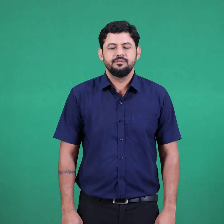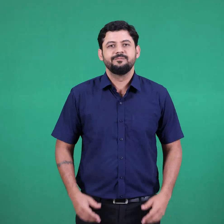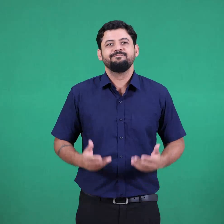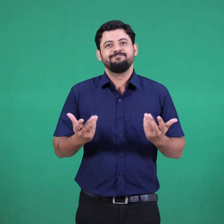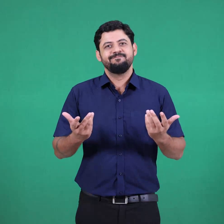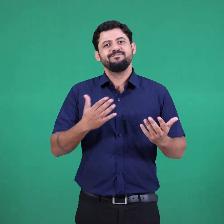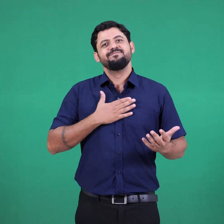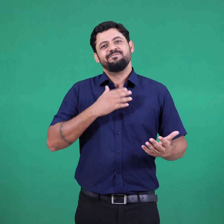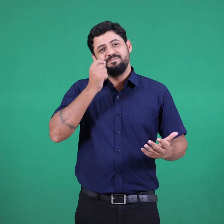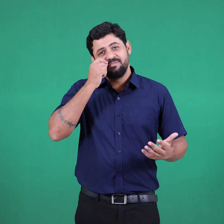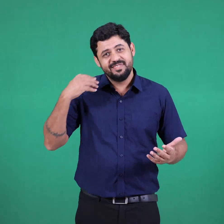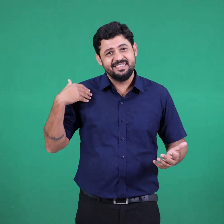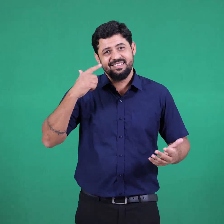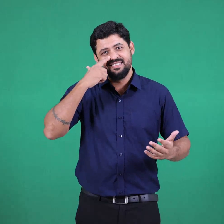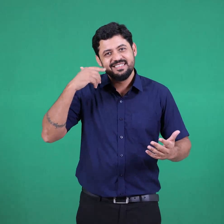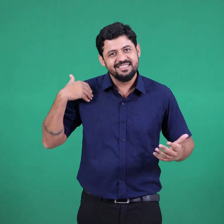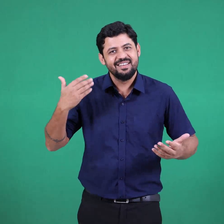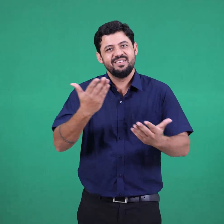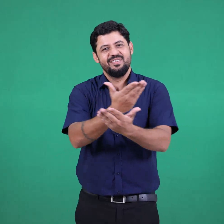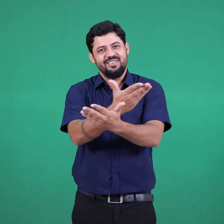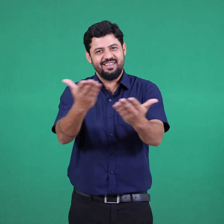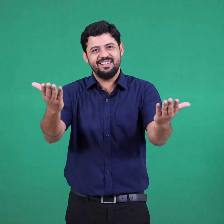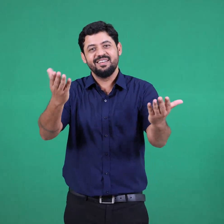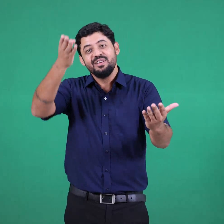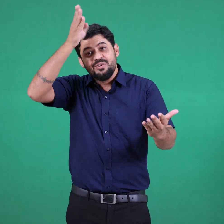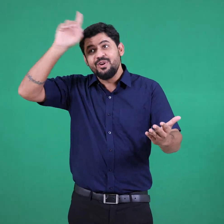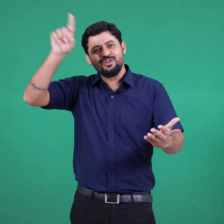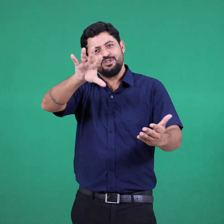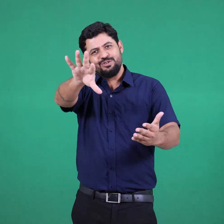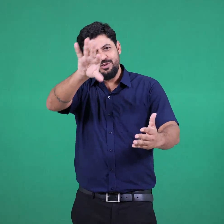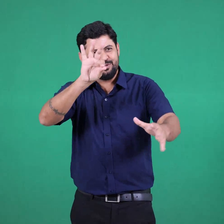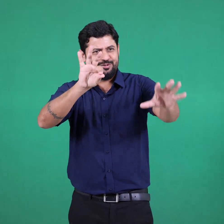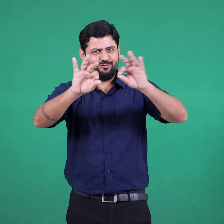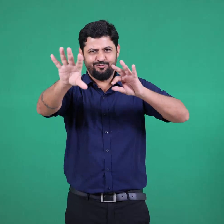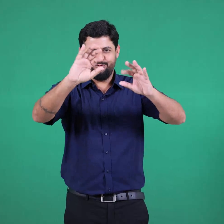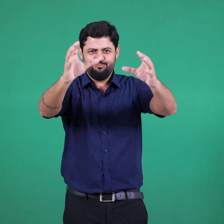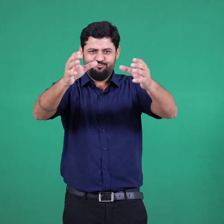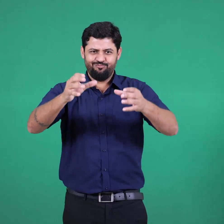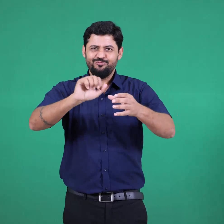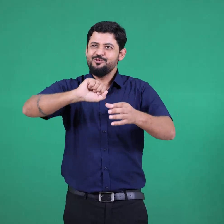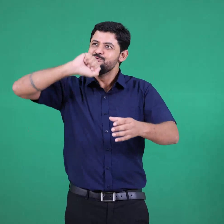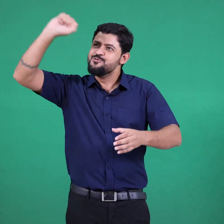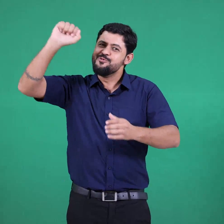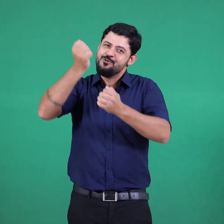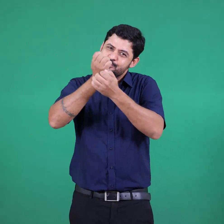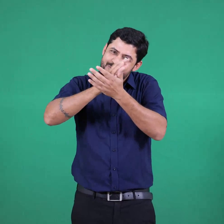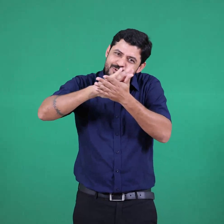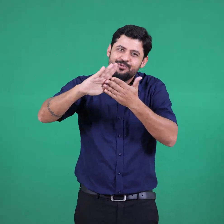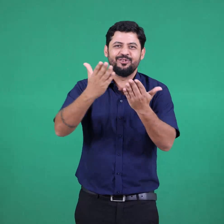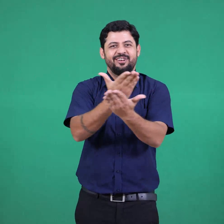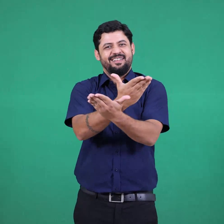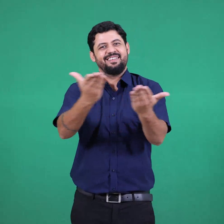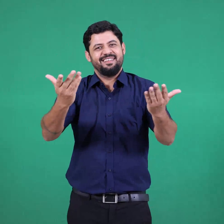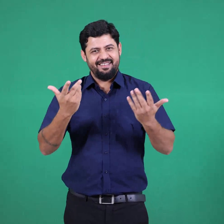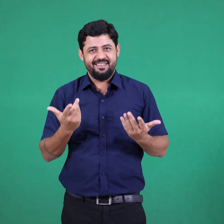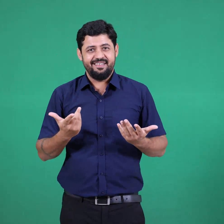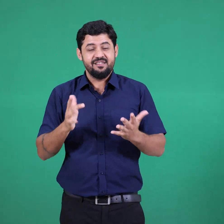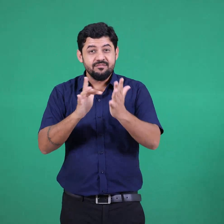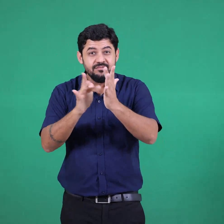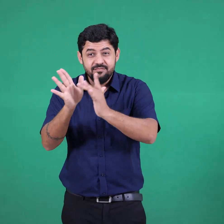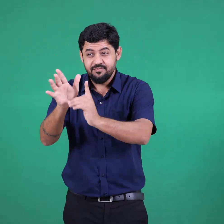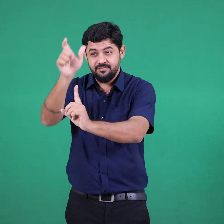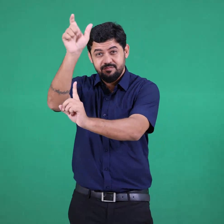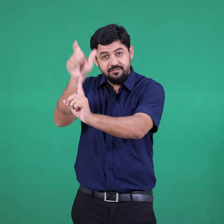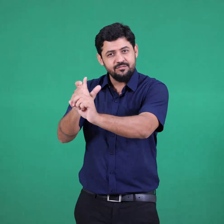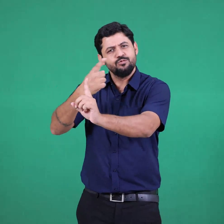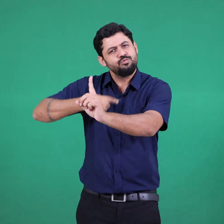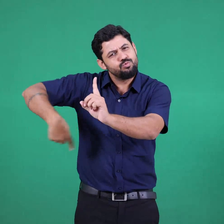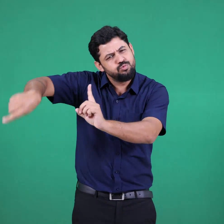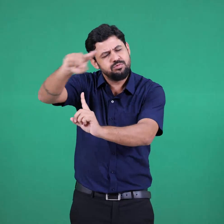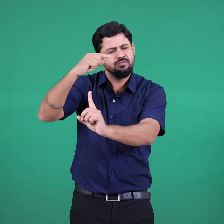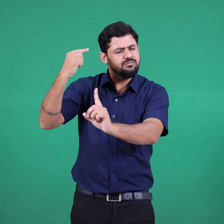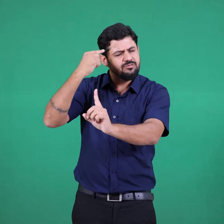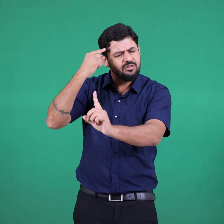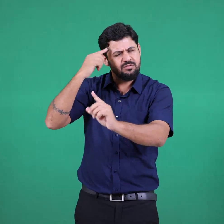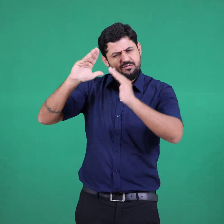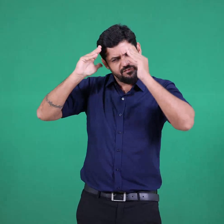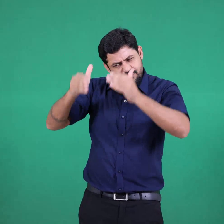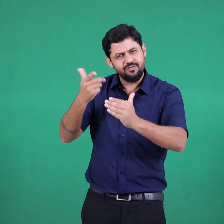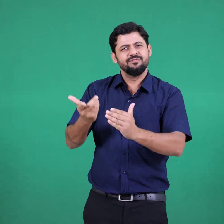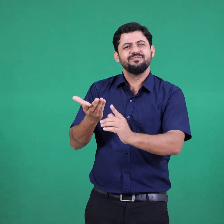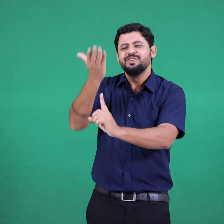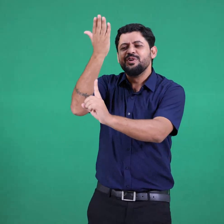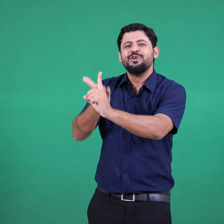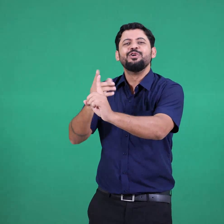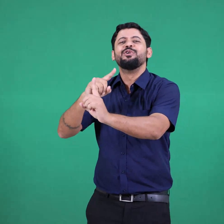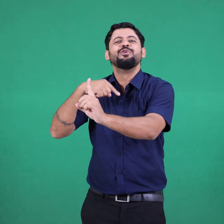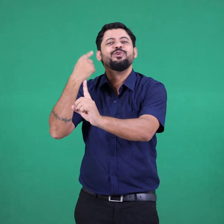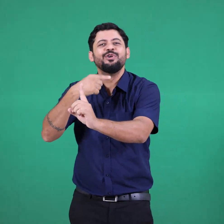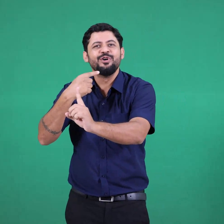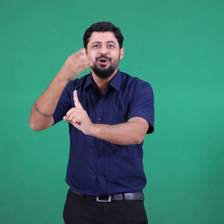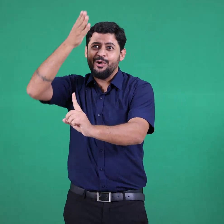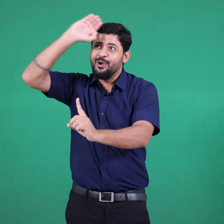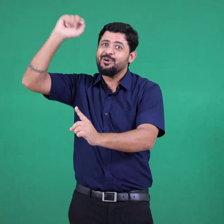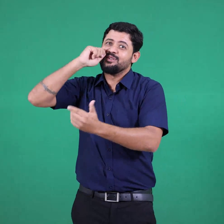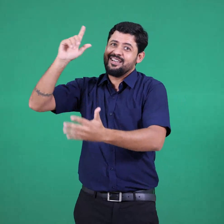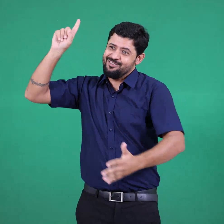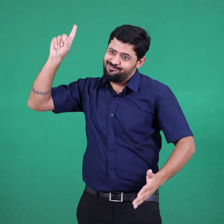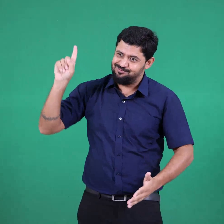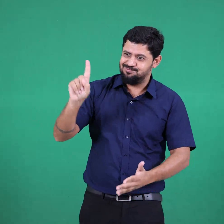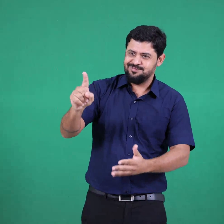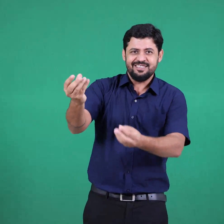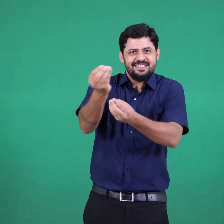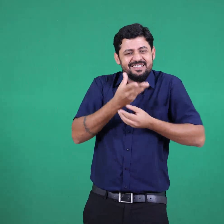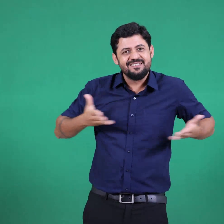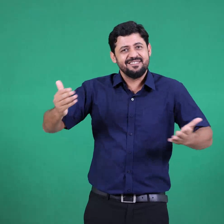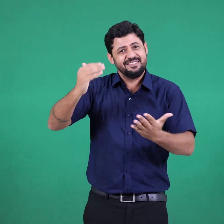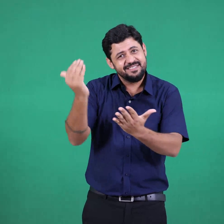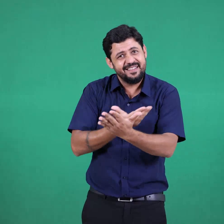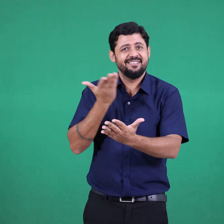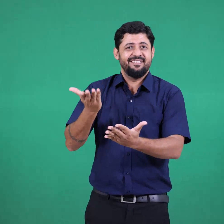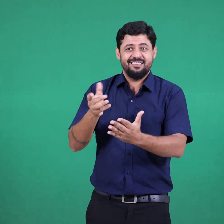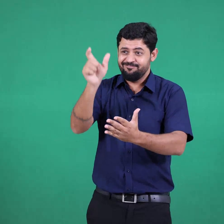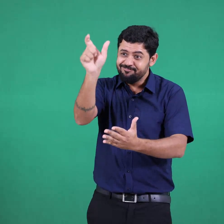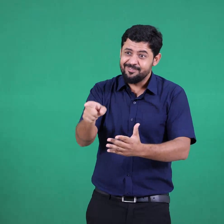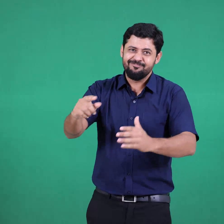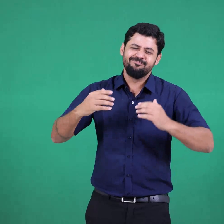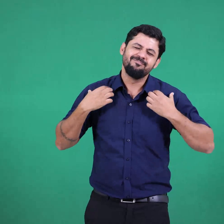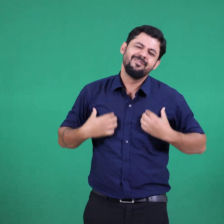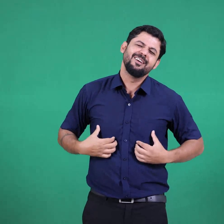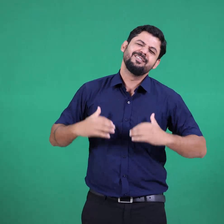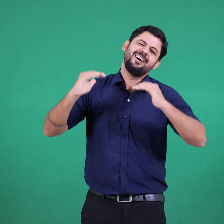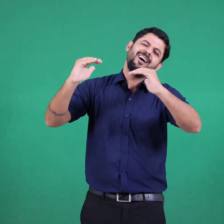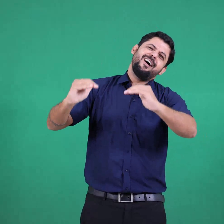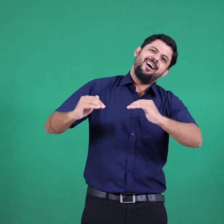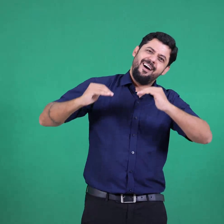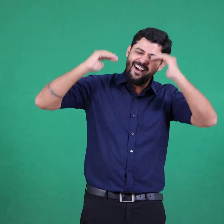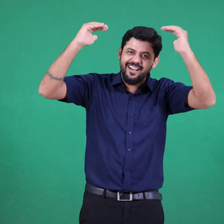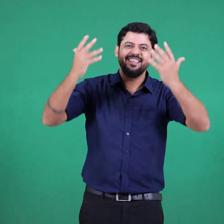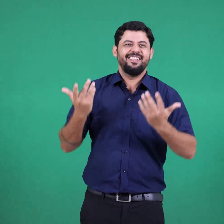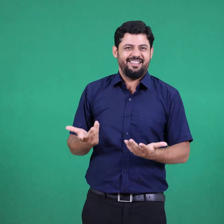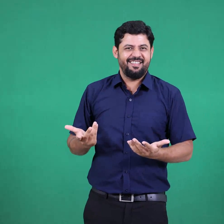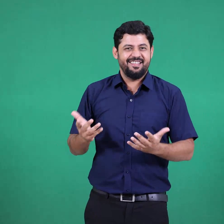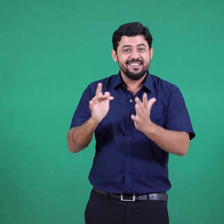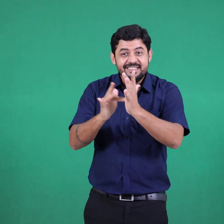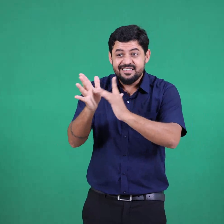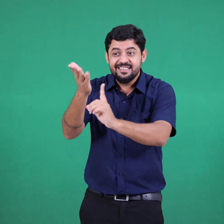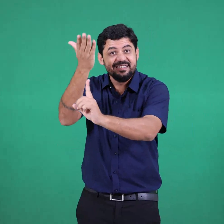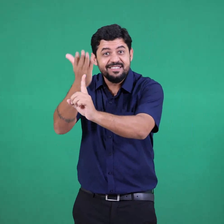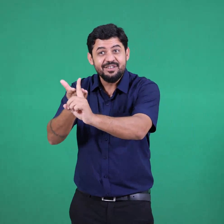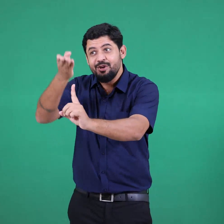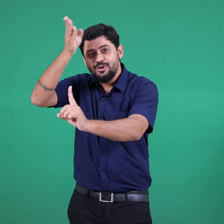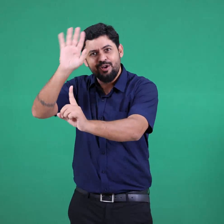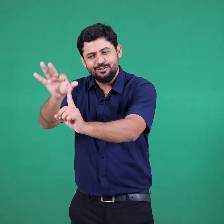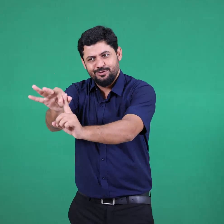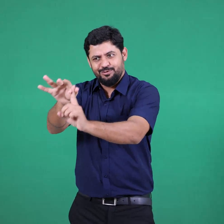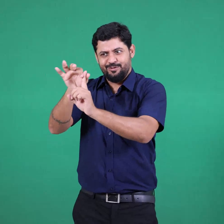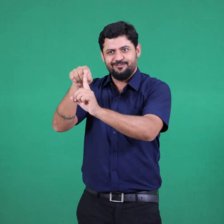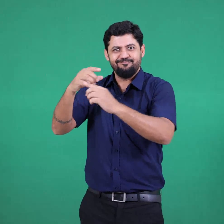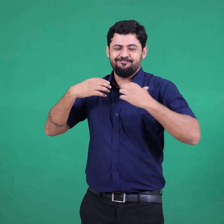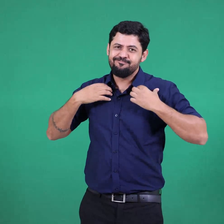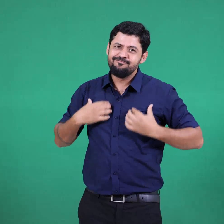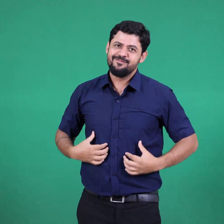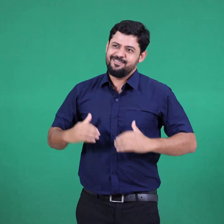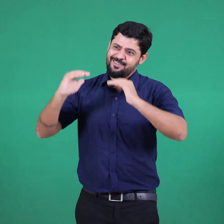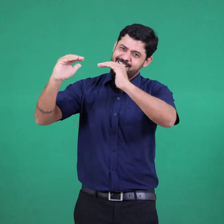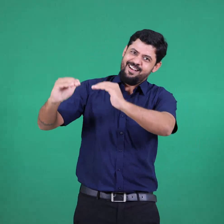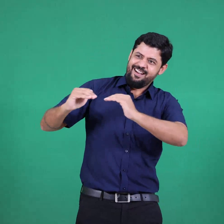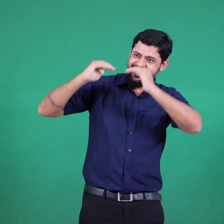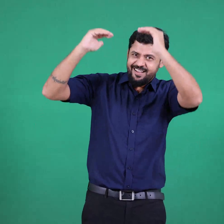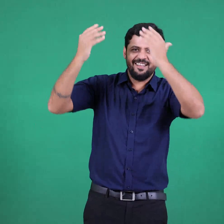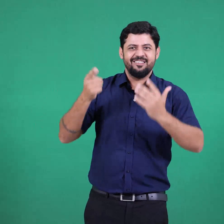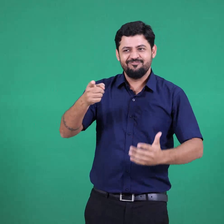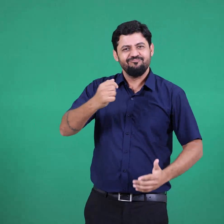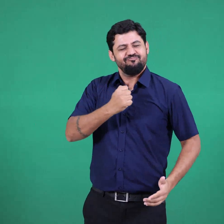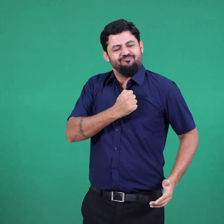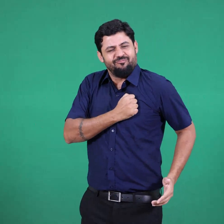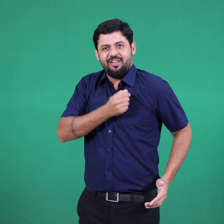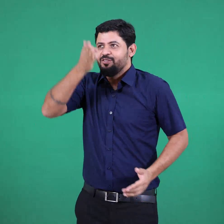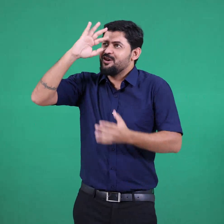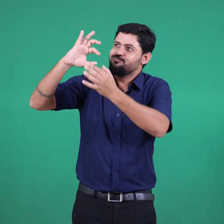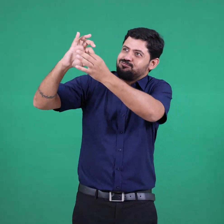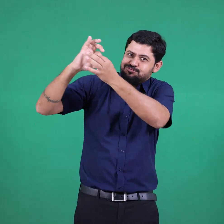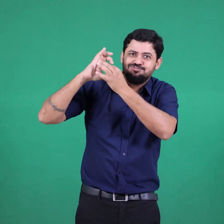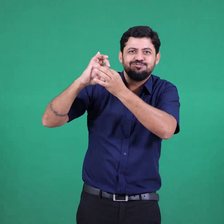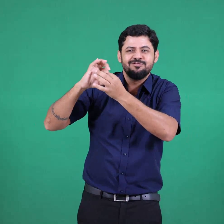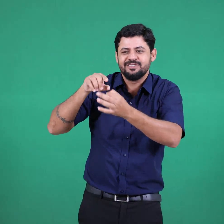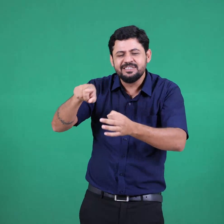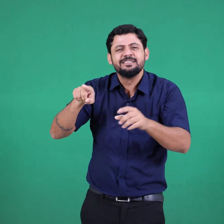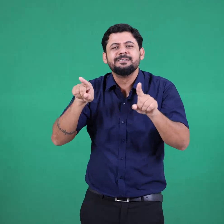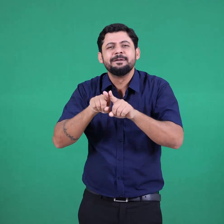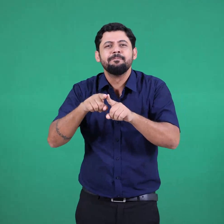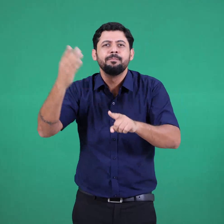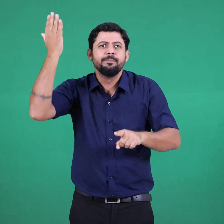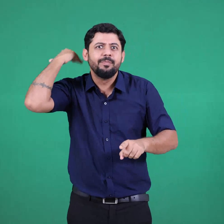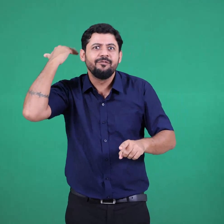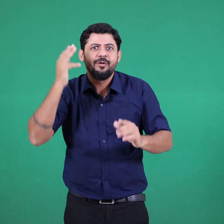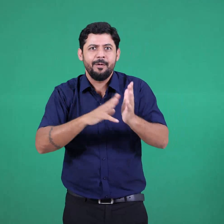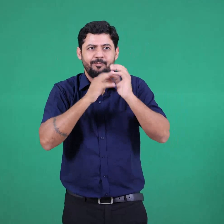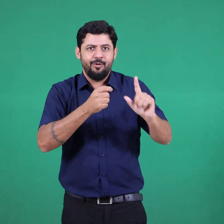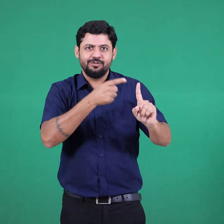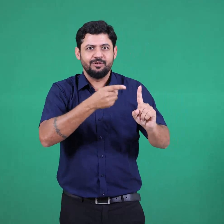Therefore, holy brothers, who share in the heavenly calling, set your focus on Jesus, the apostle and high priest whom we confess.